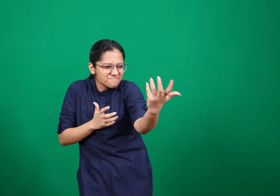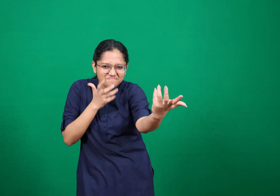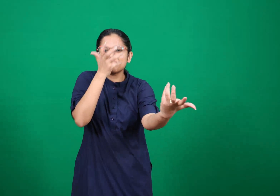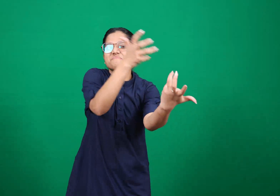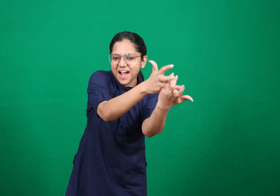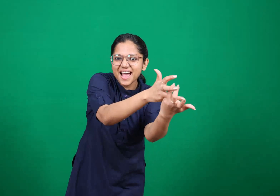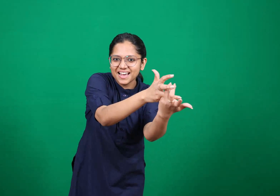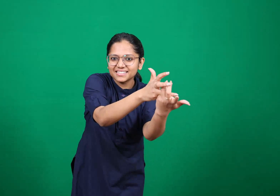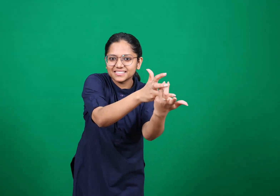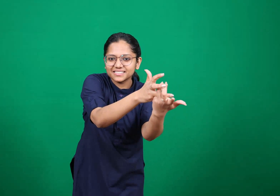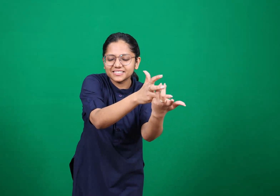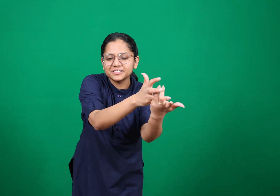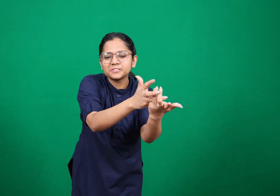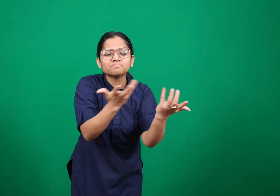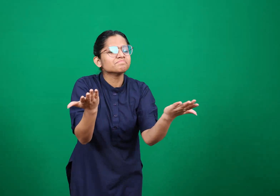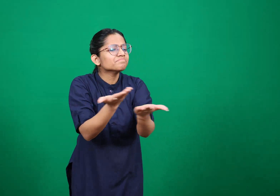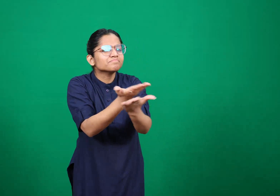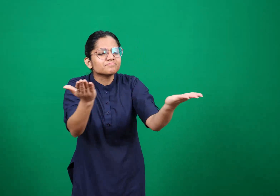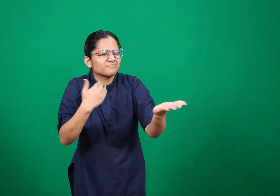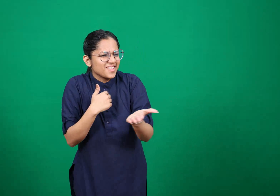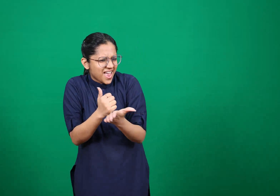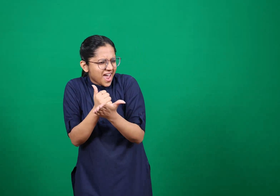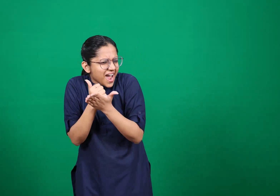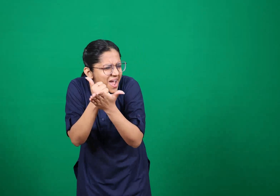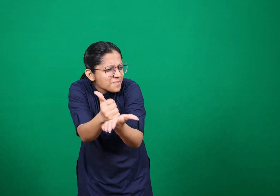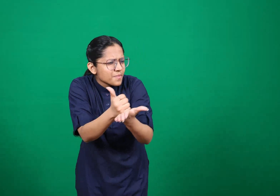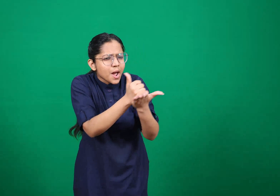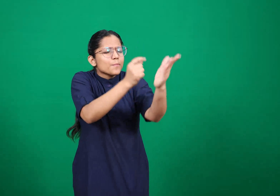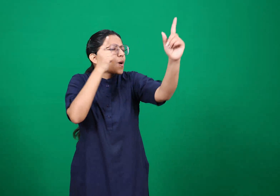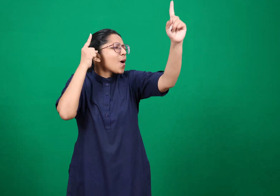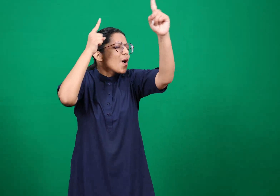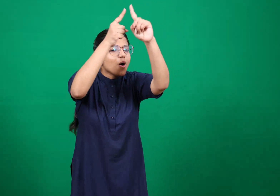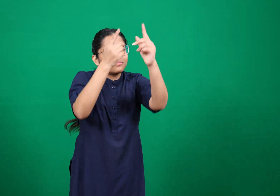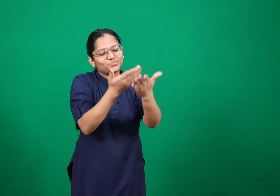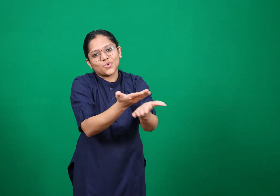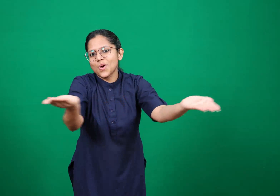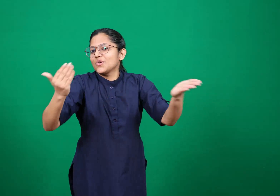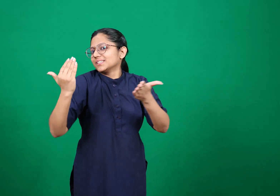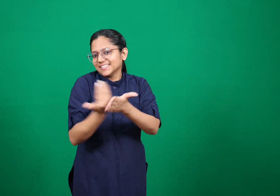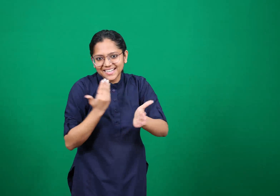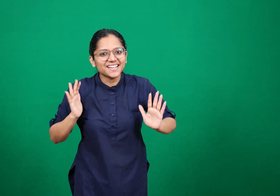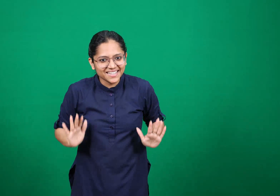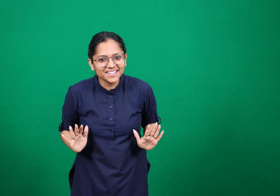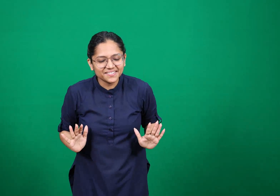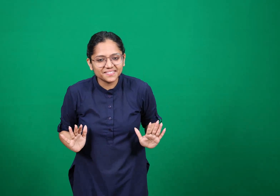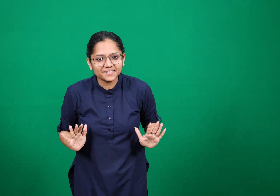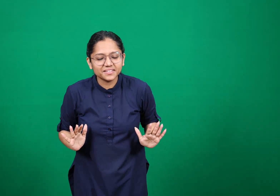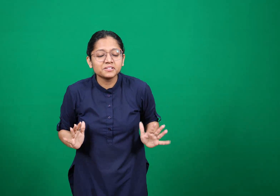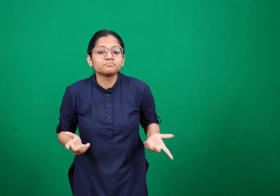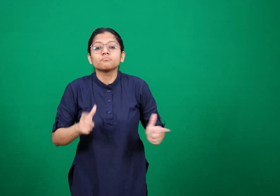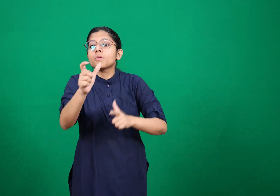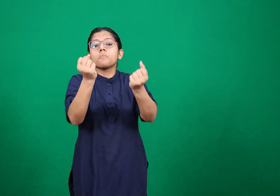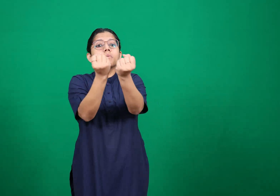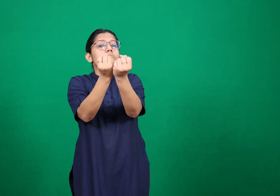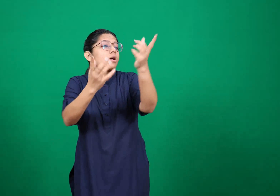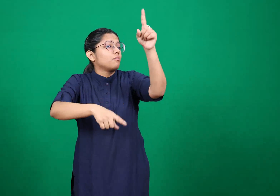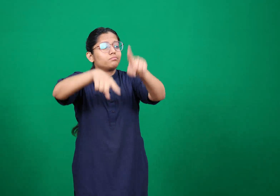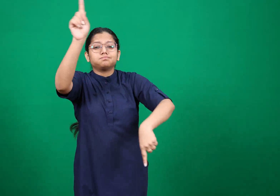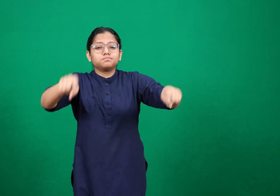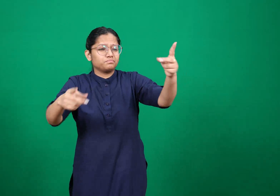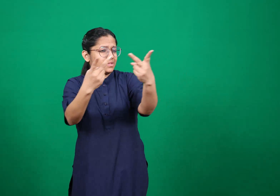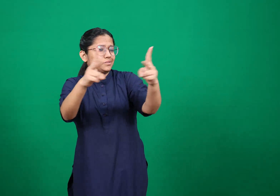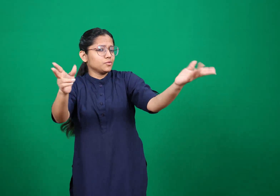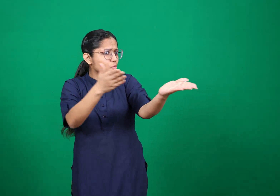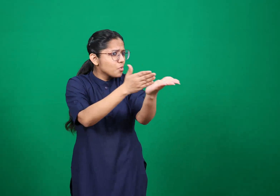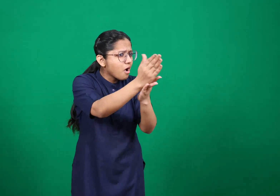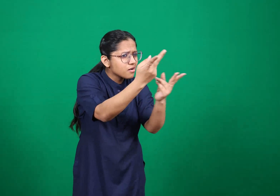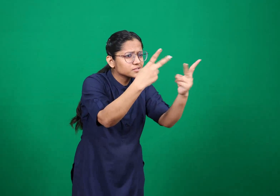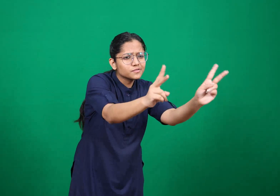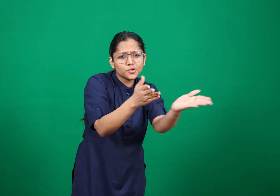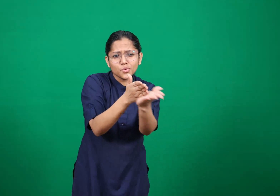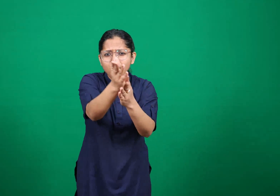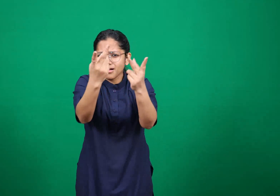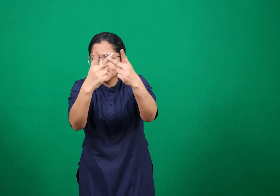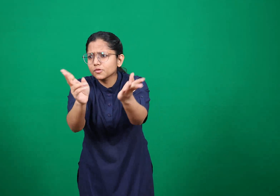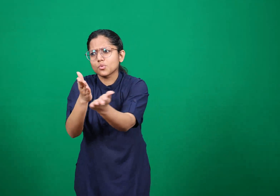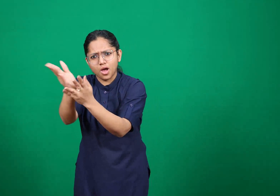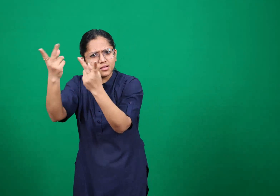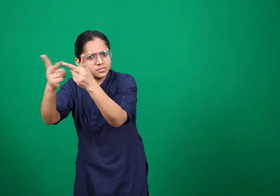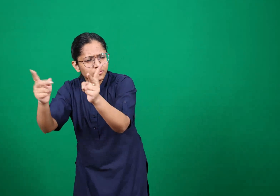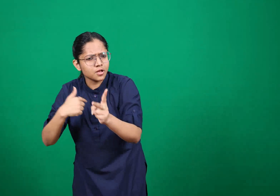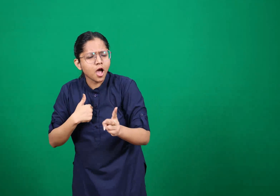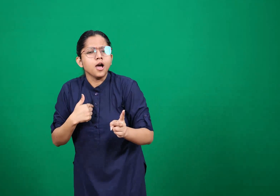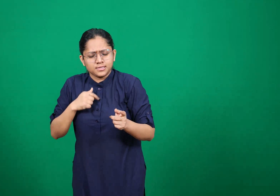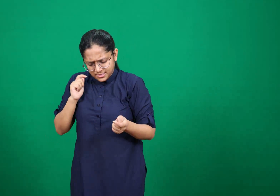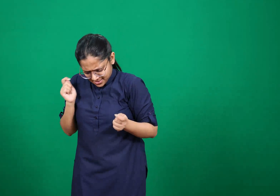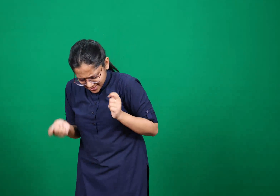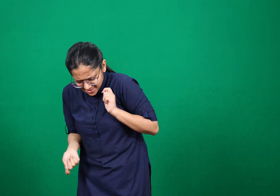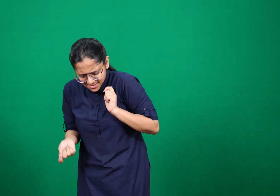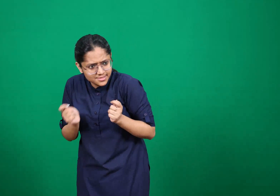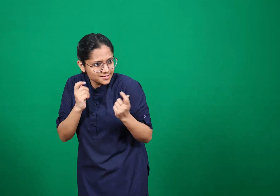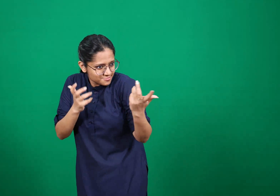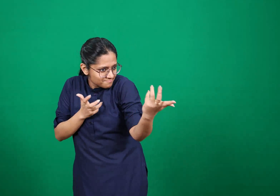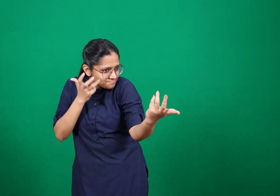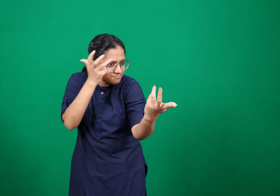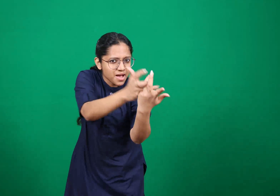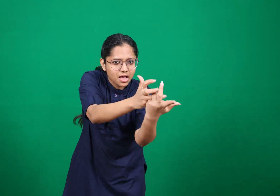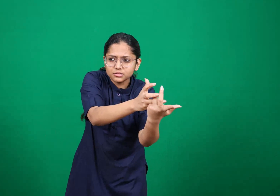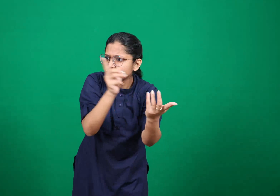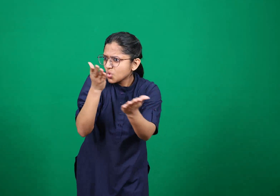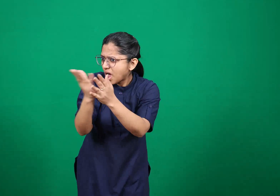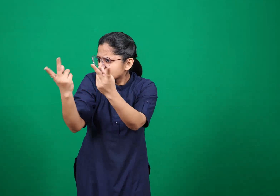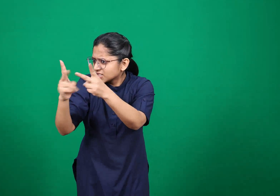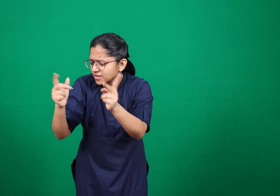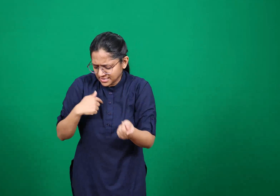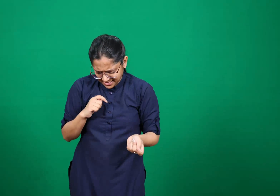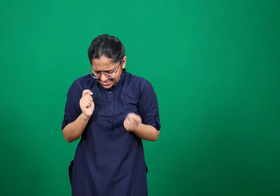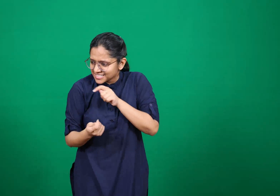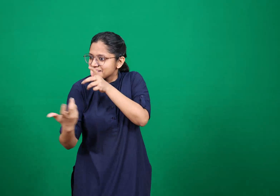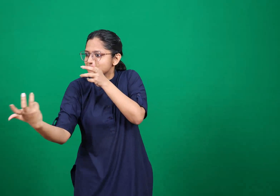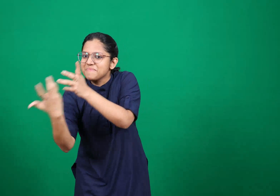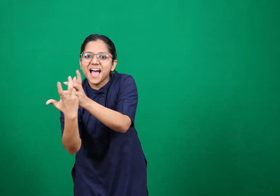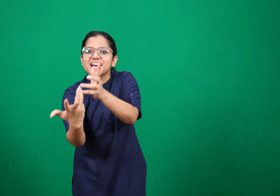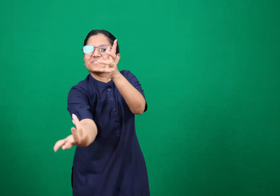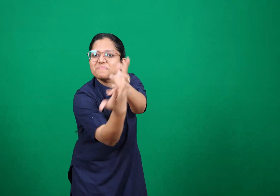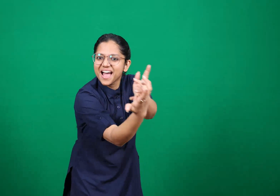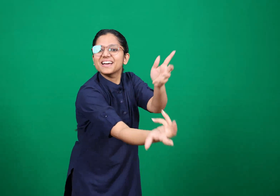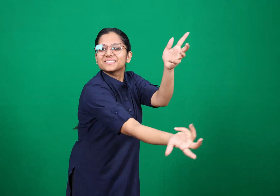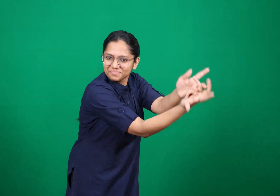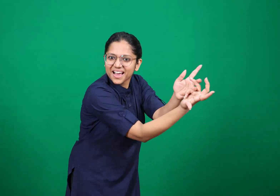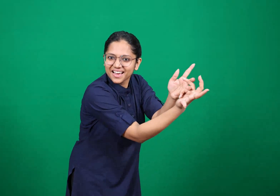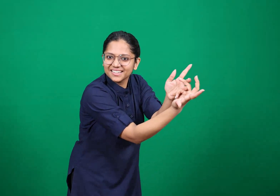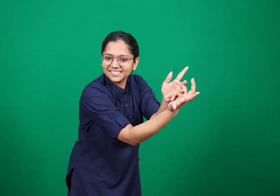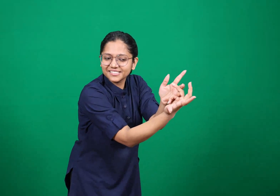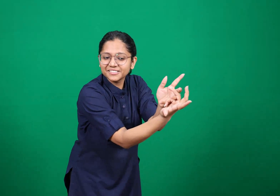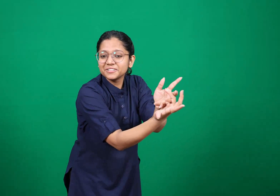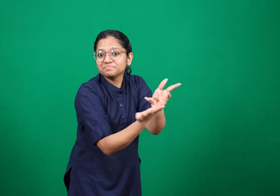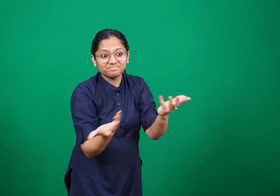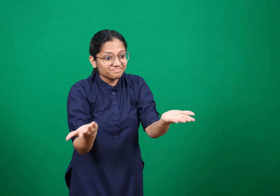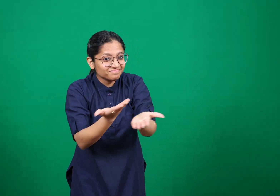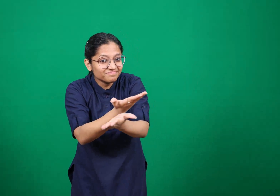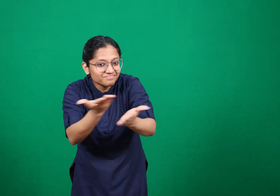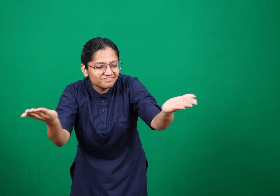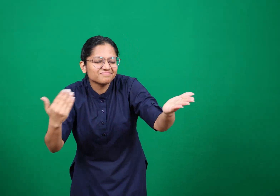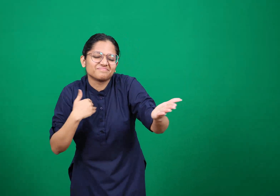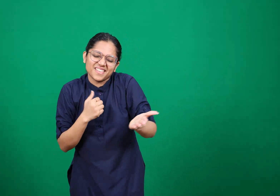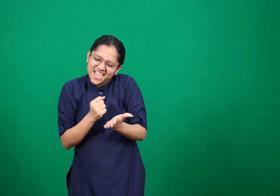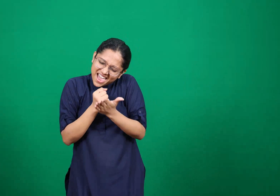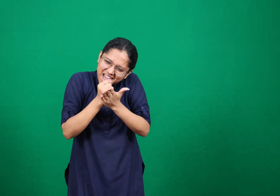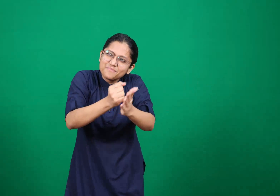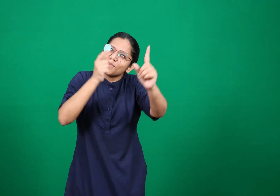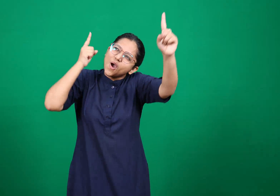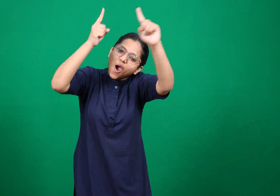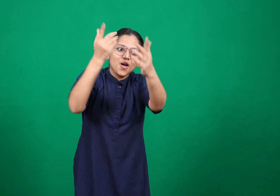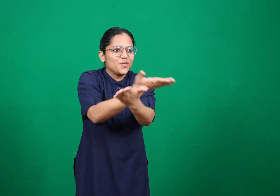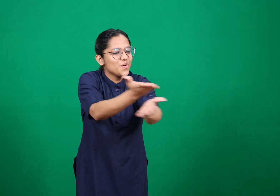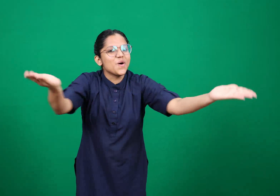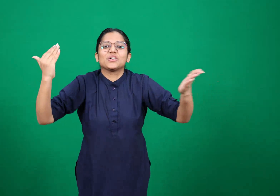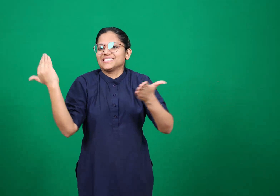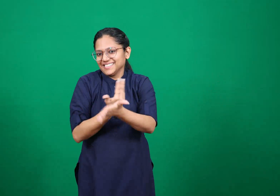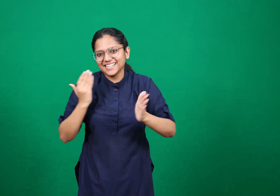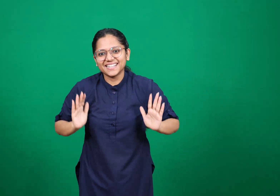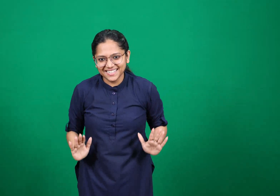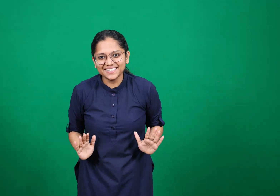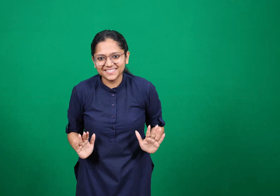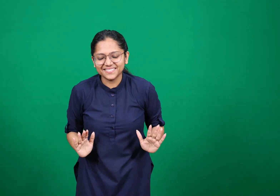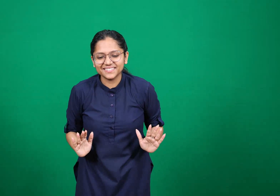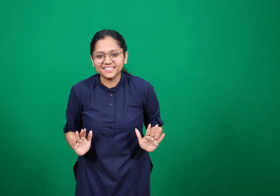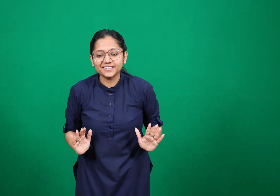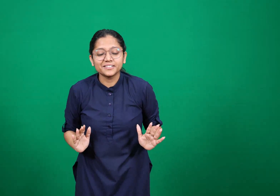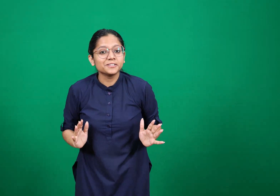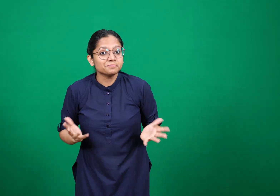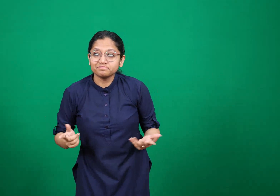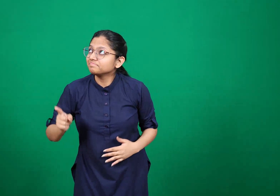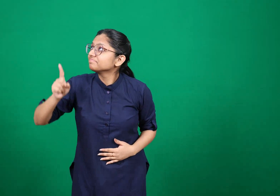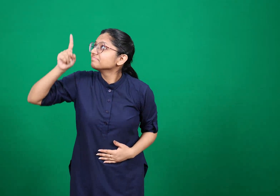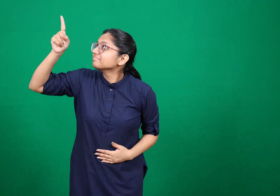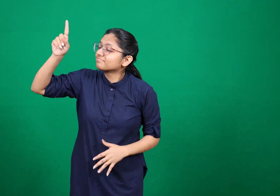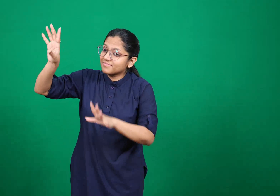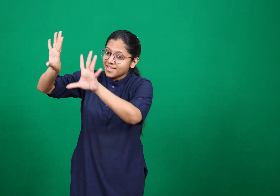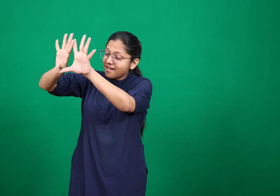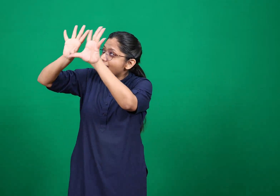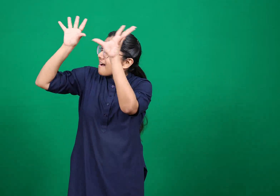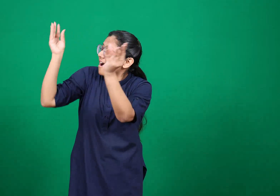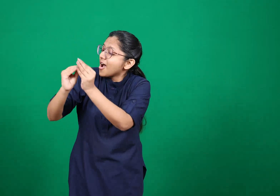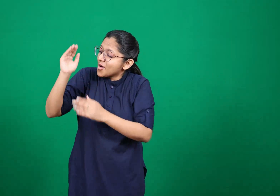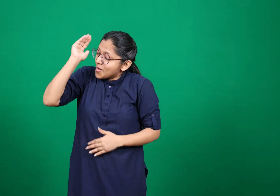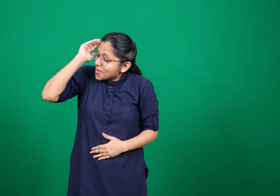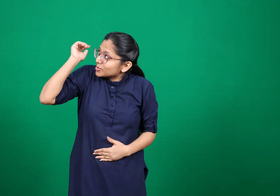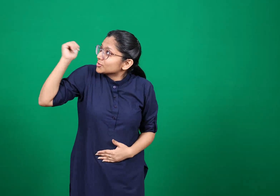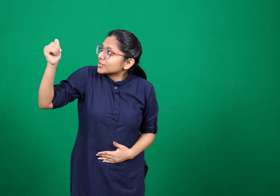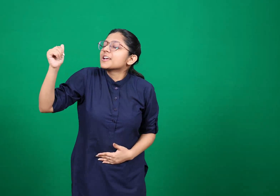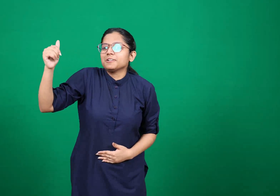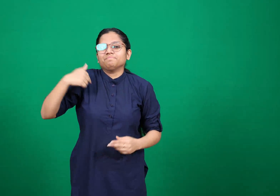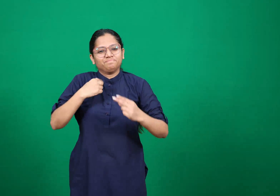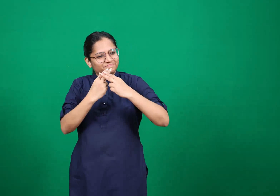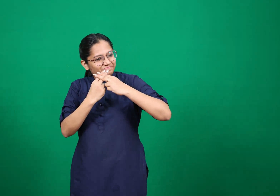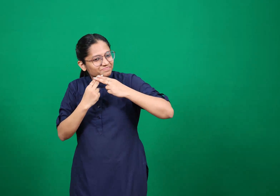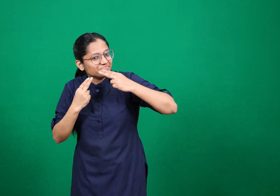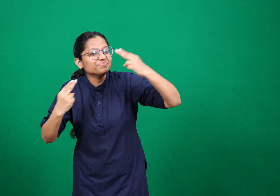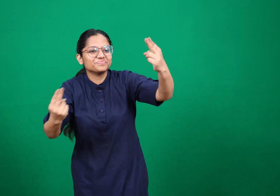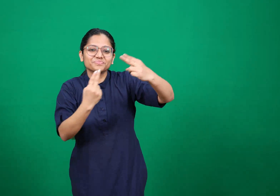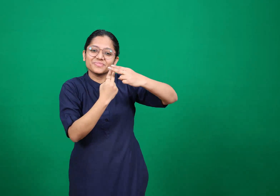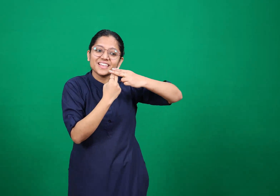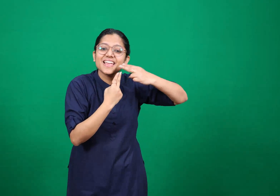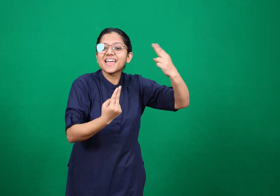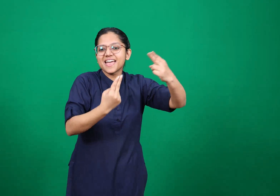I have become all things to all people so that by all possible means I might save some.